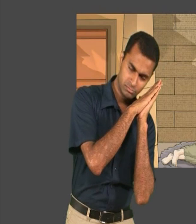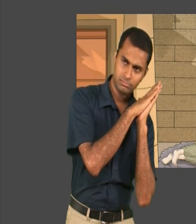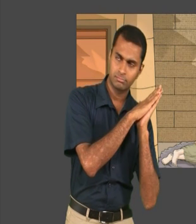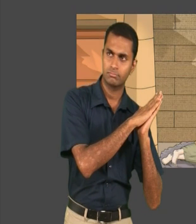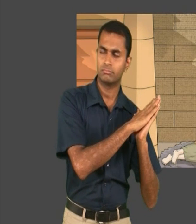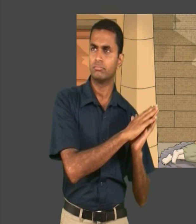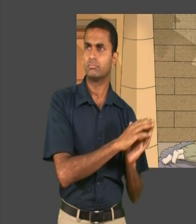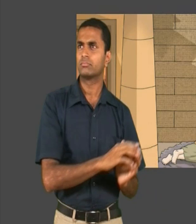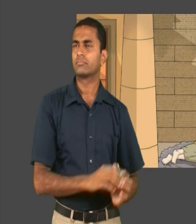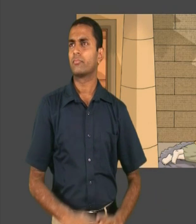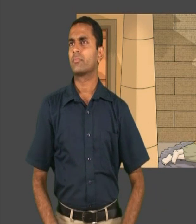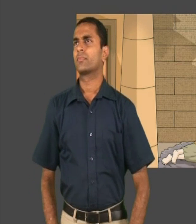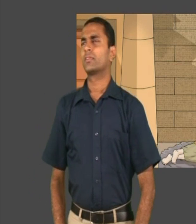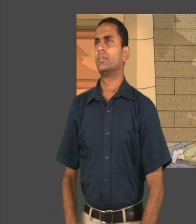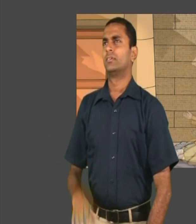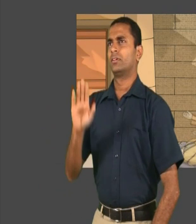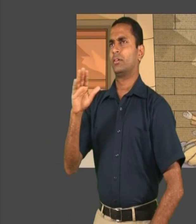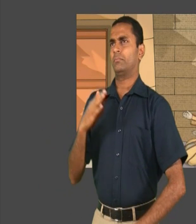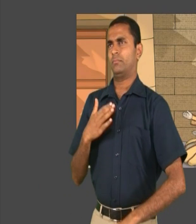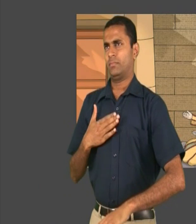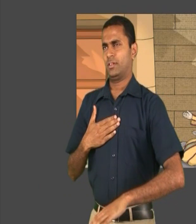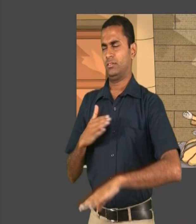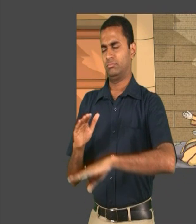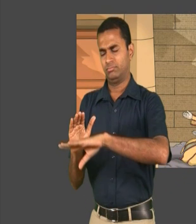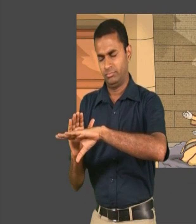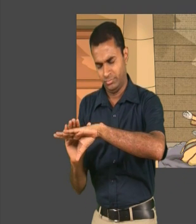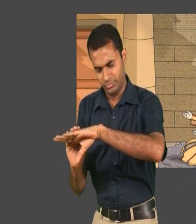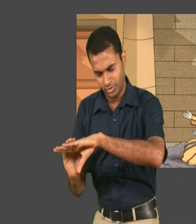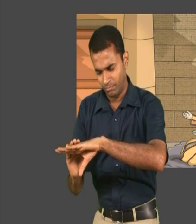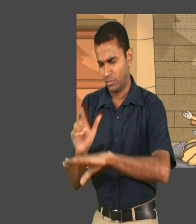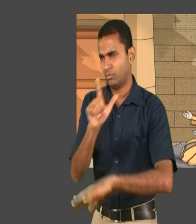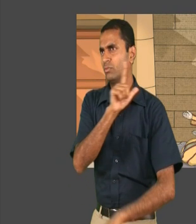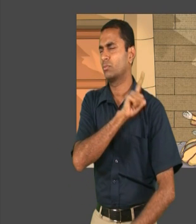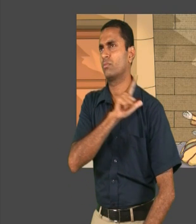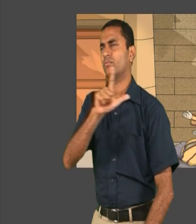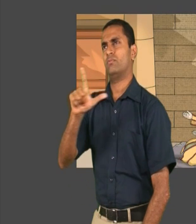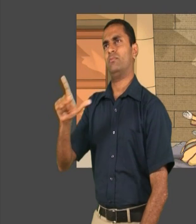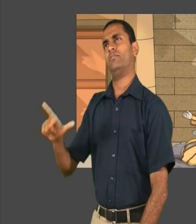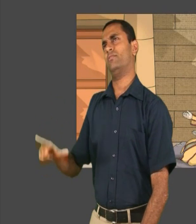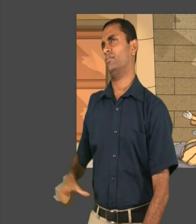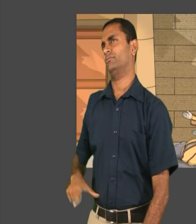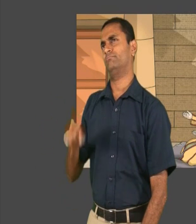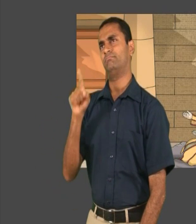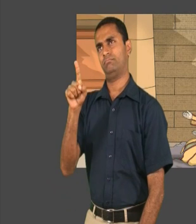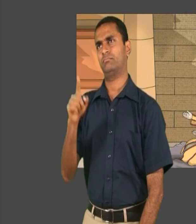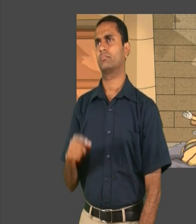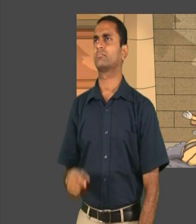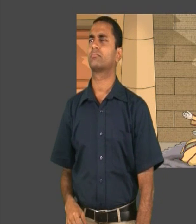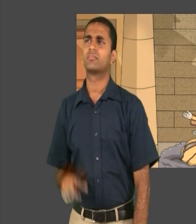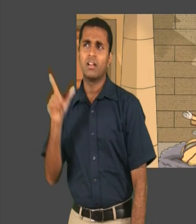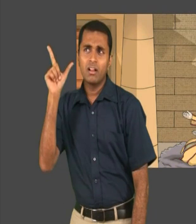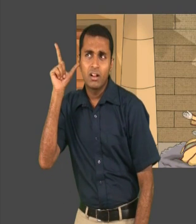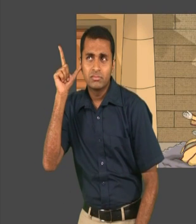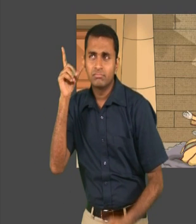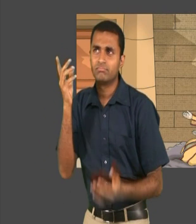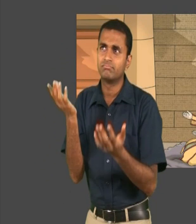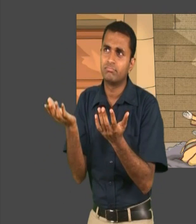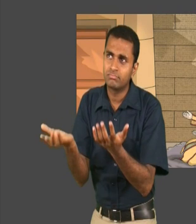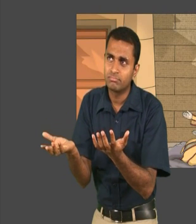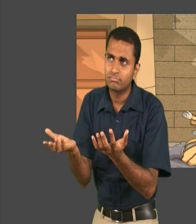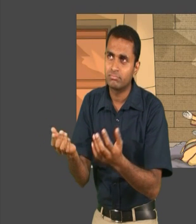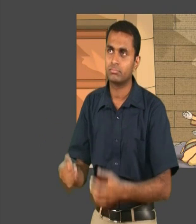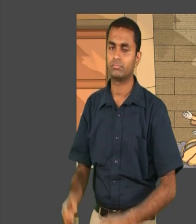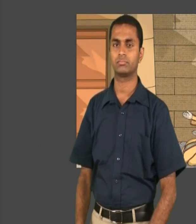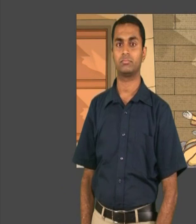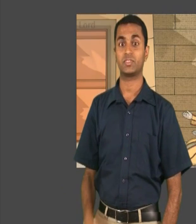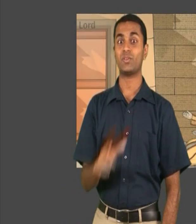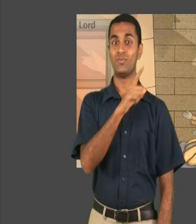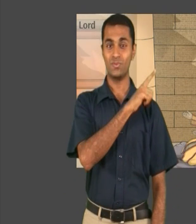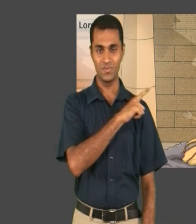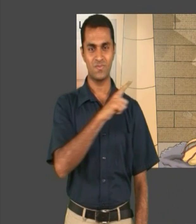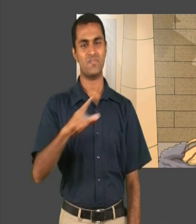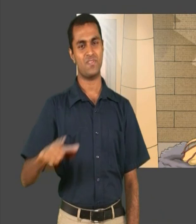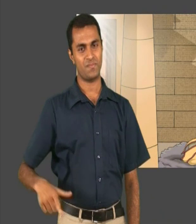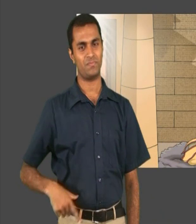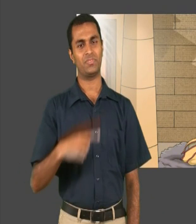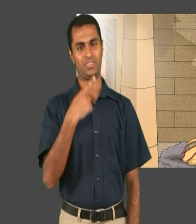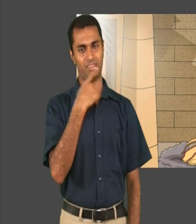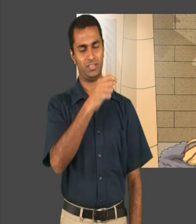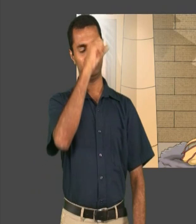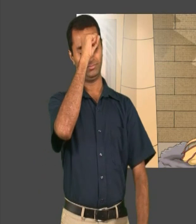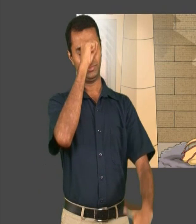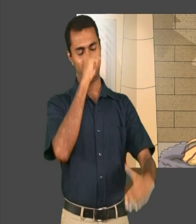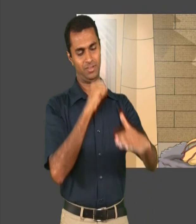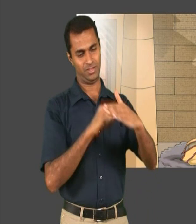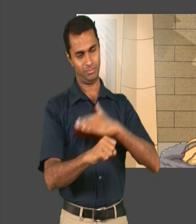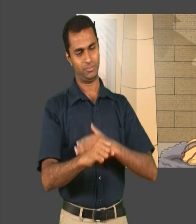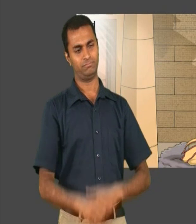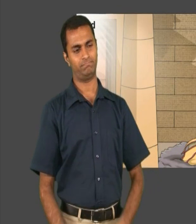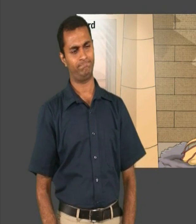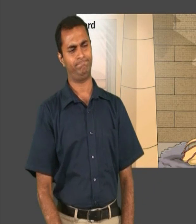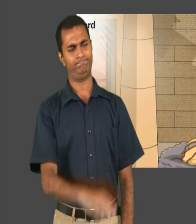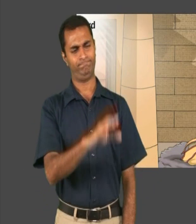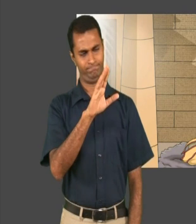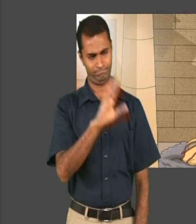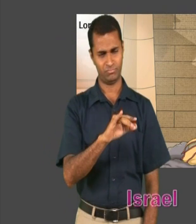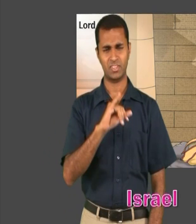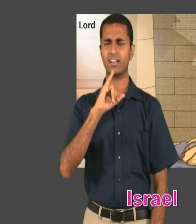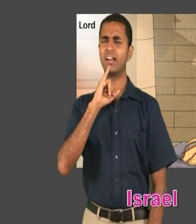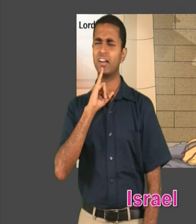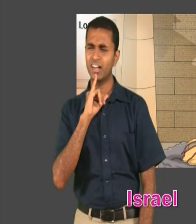And Samuel answered, “Speak, for Your servant is listening.”